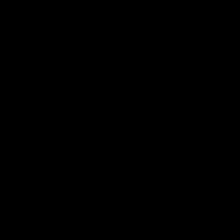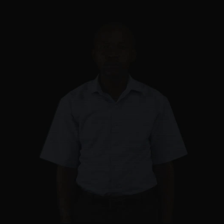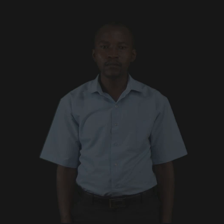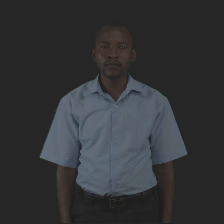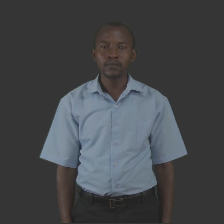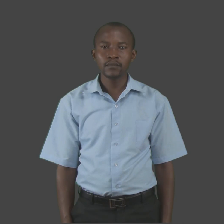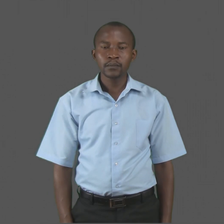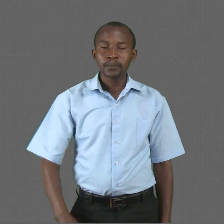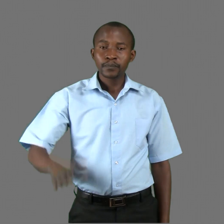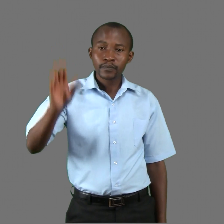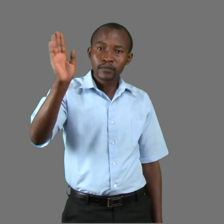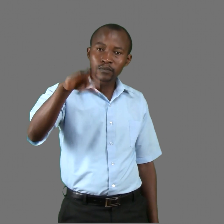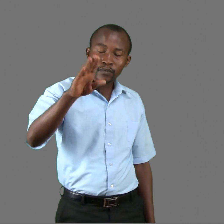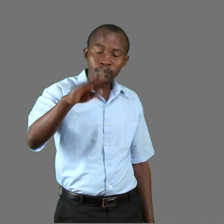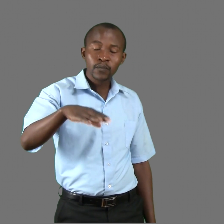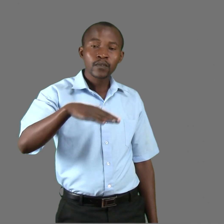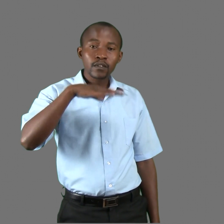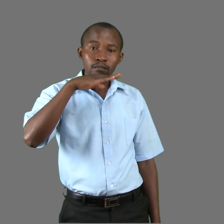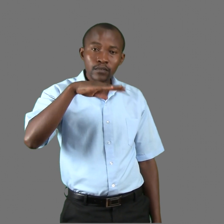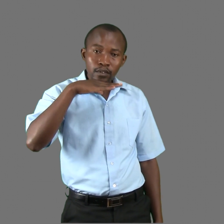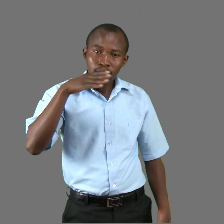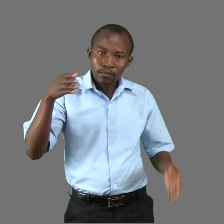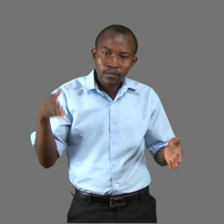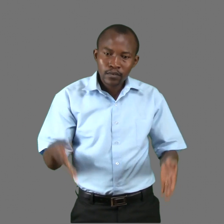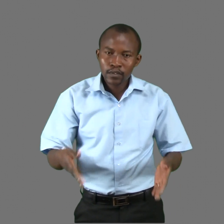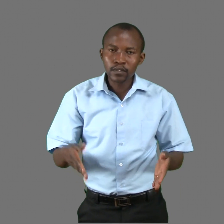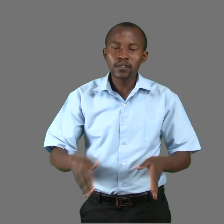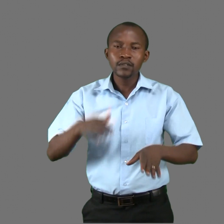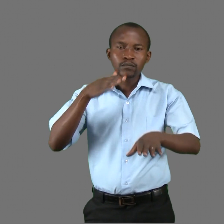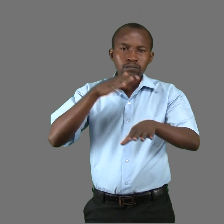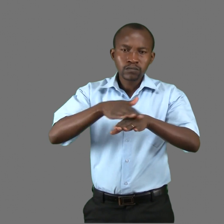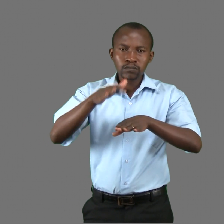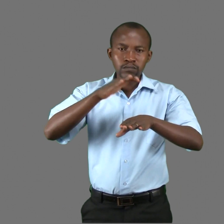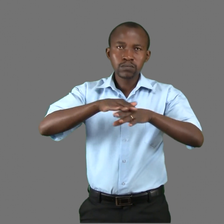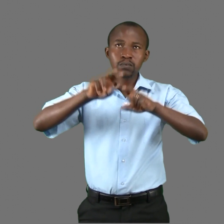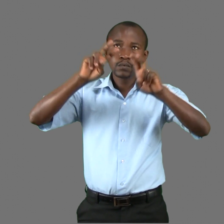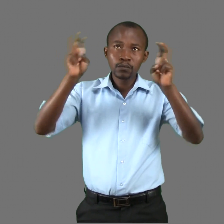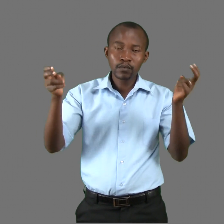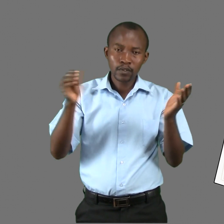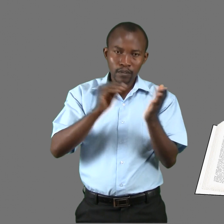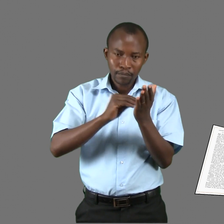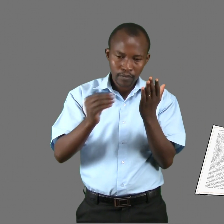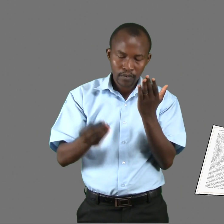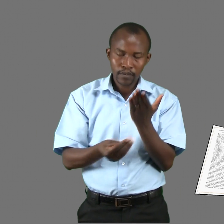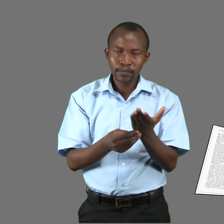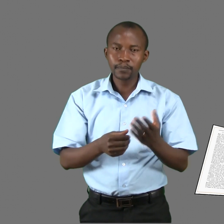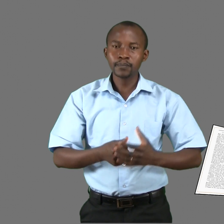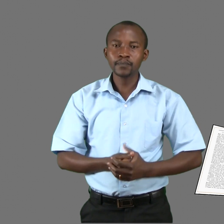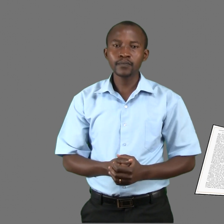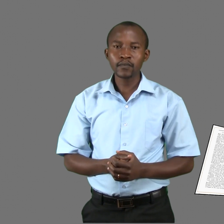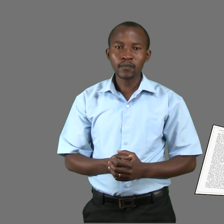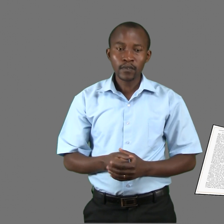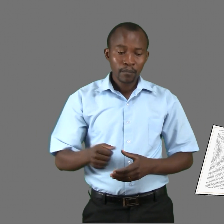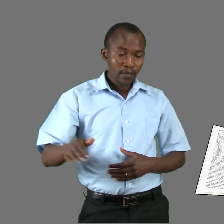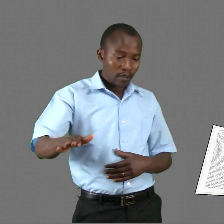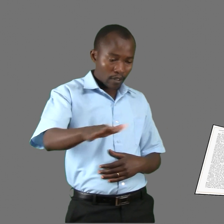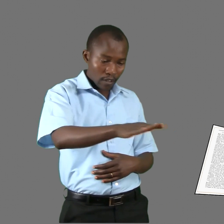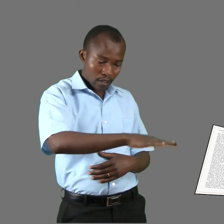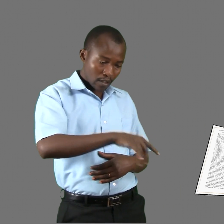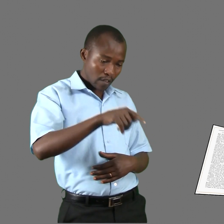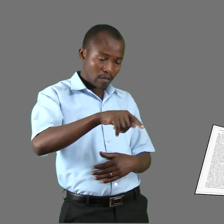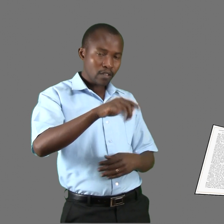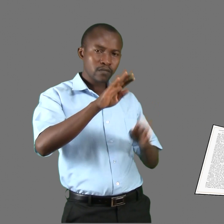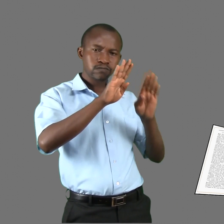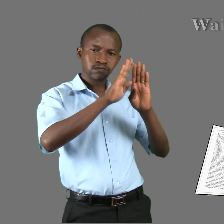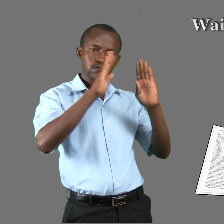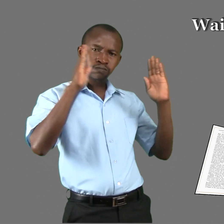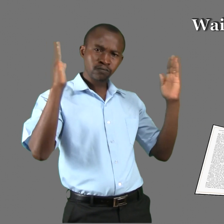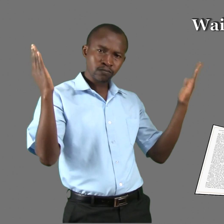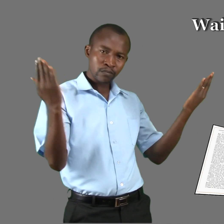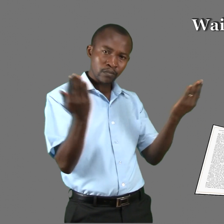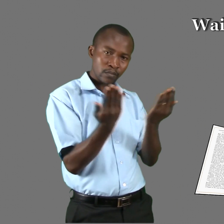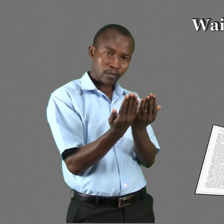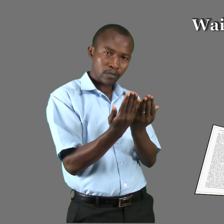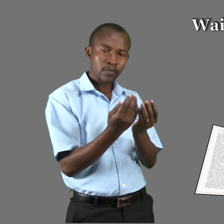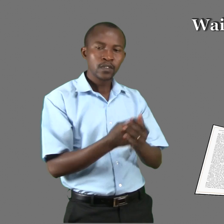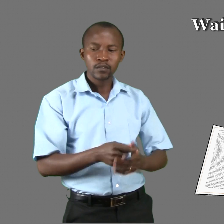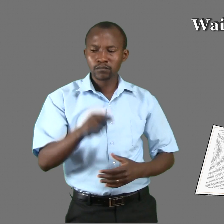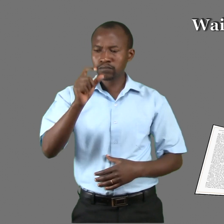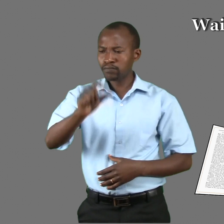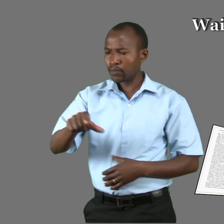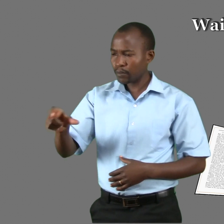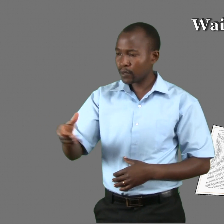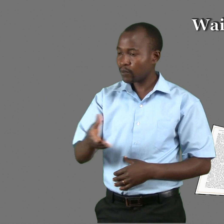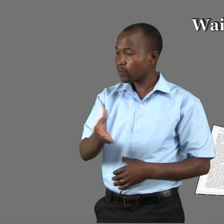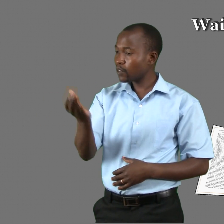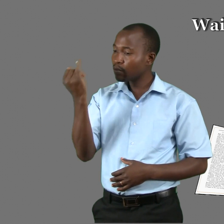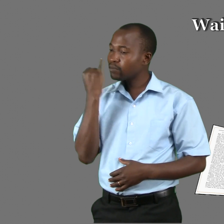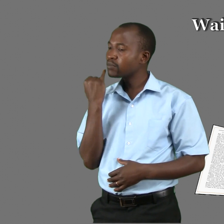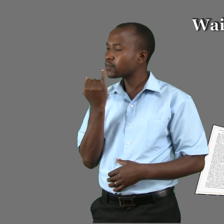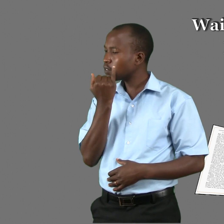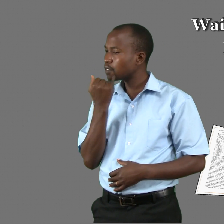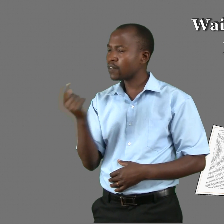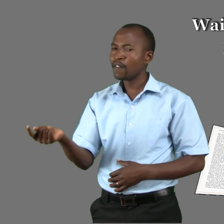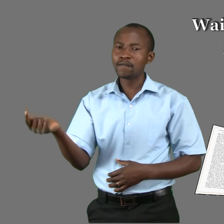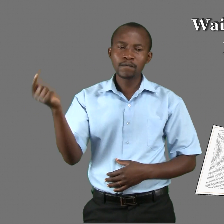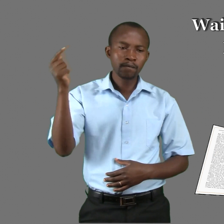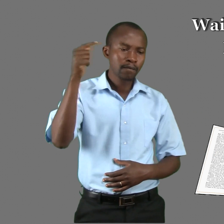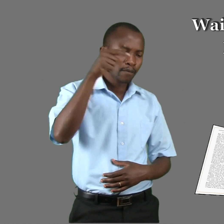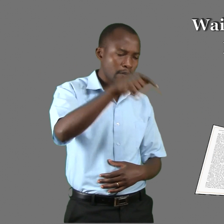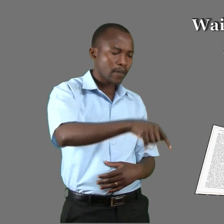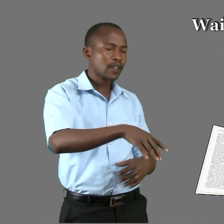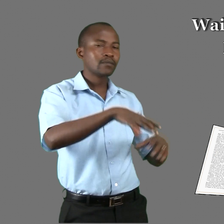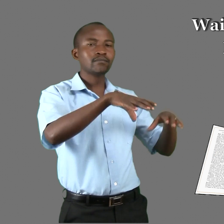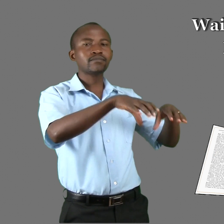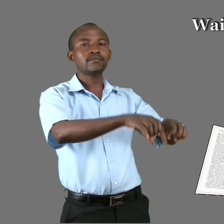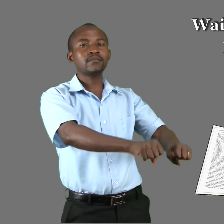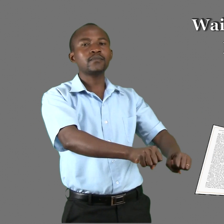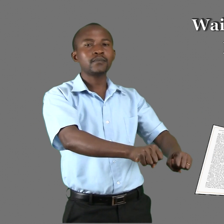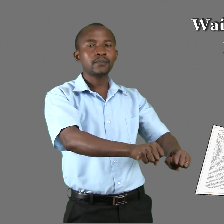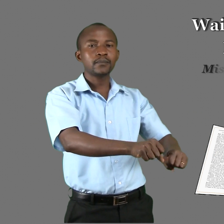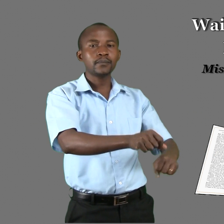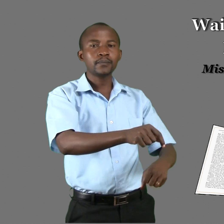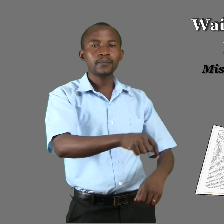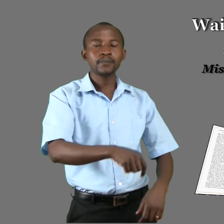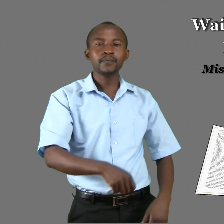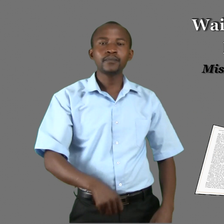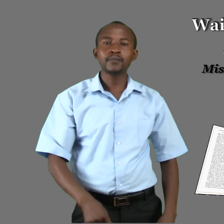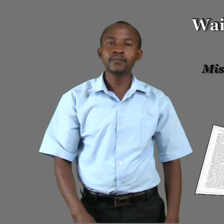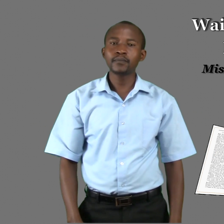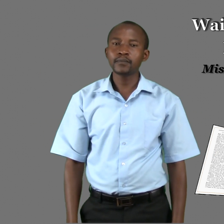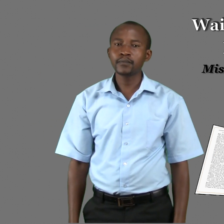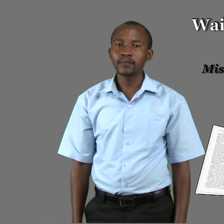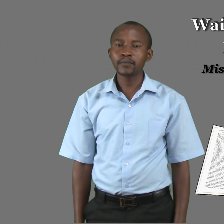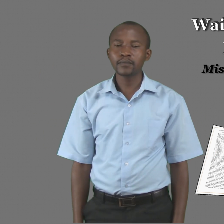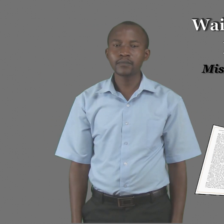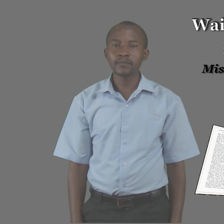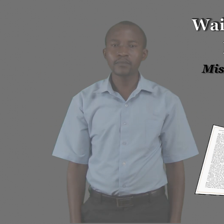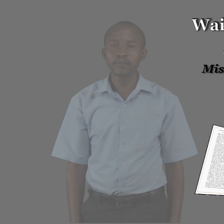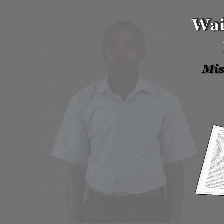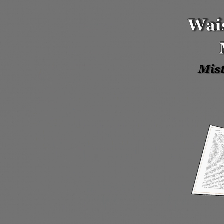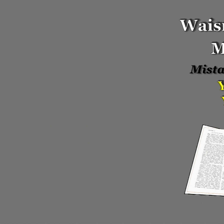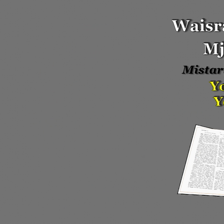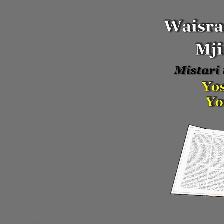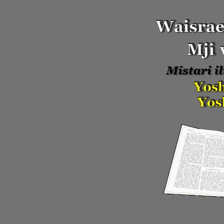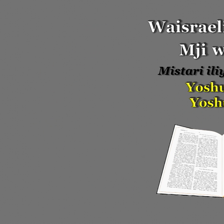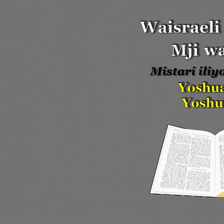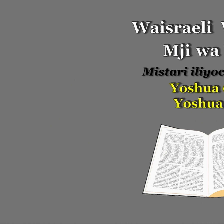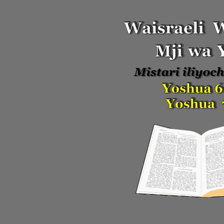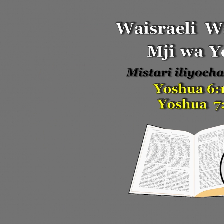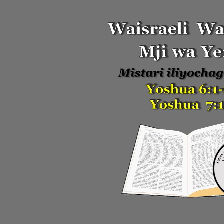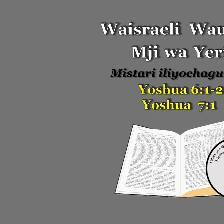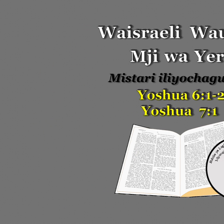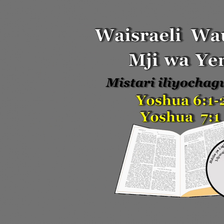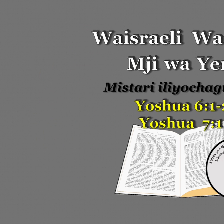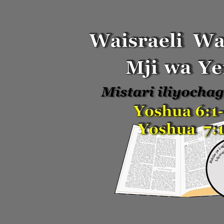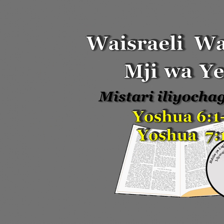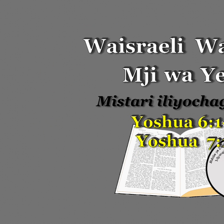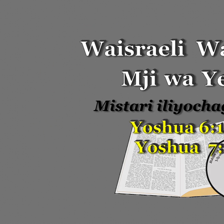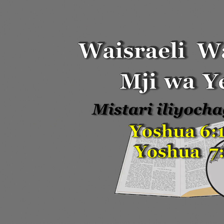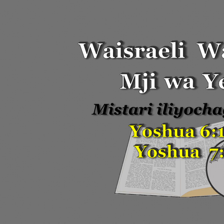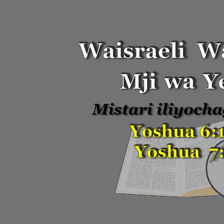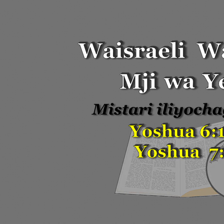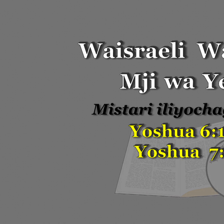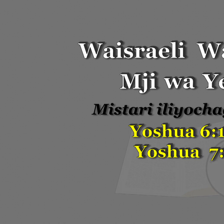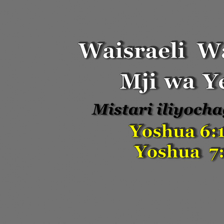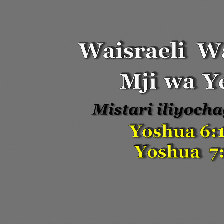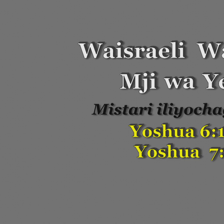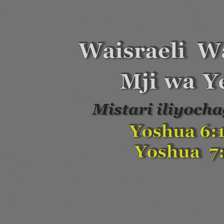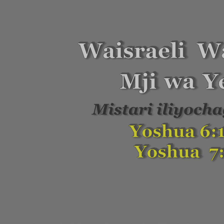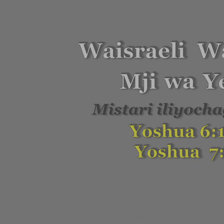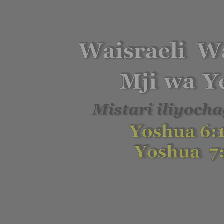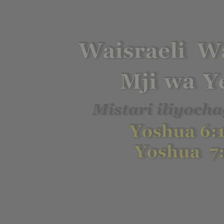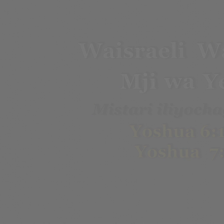Israelites capture the city of Jericho